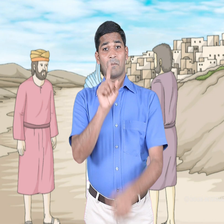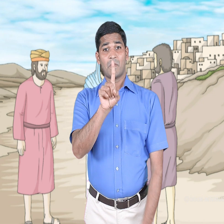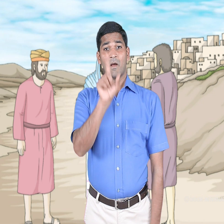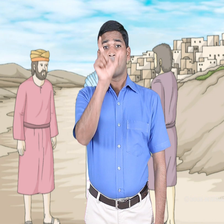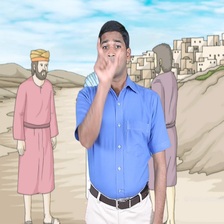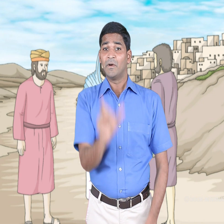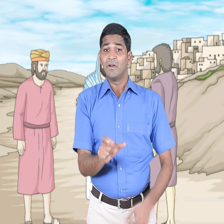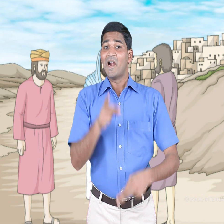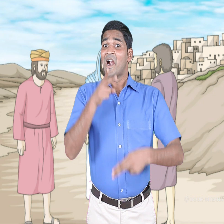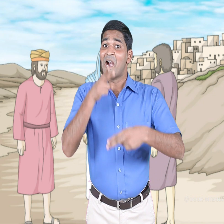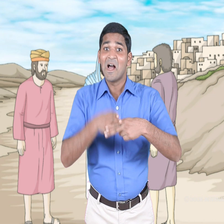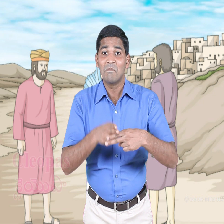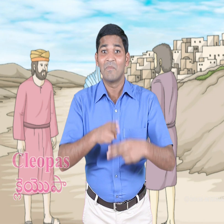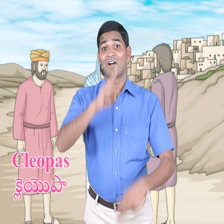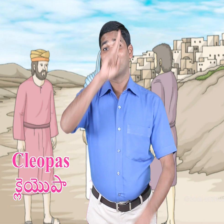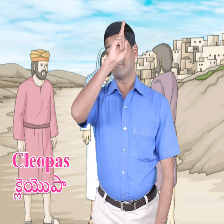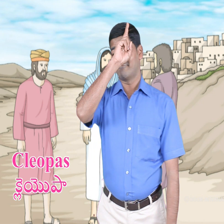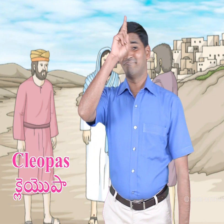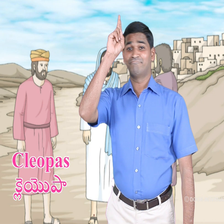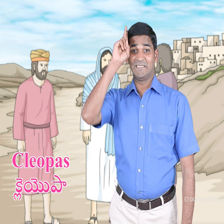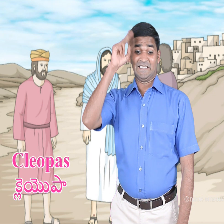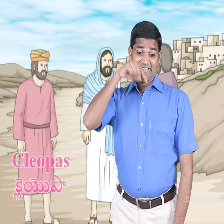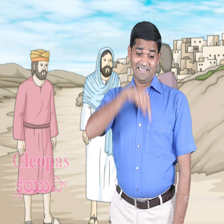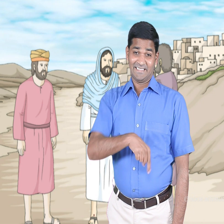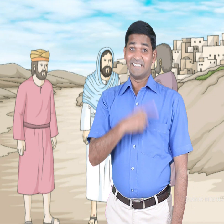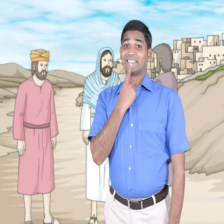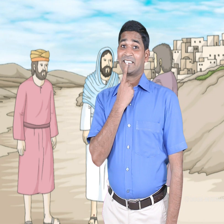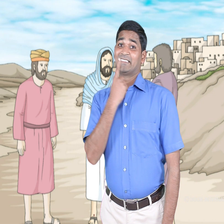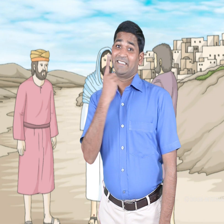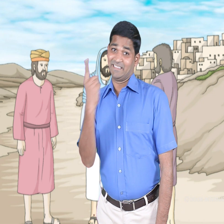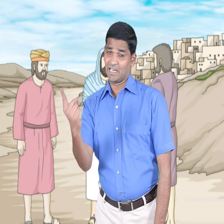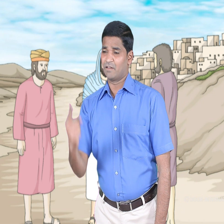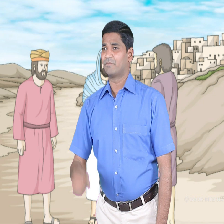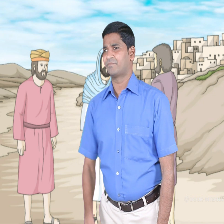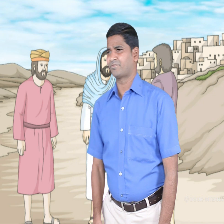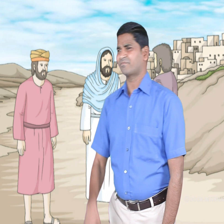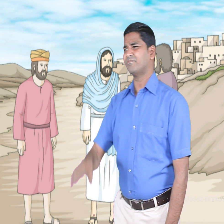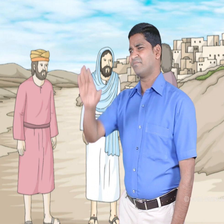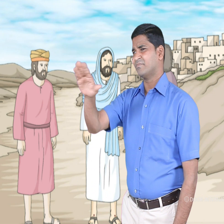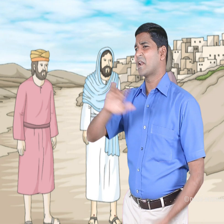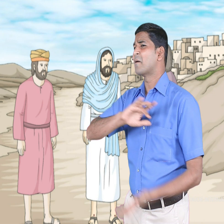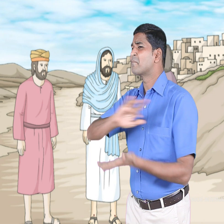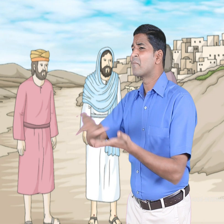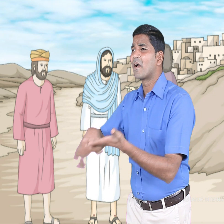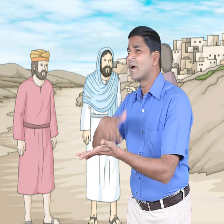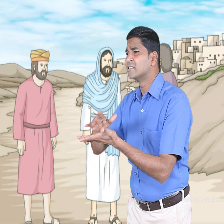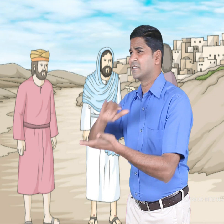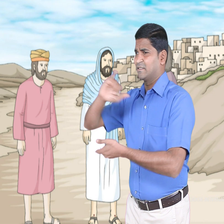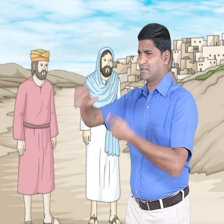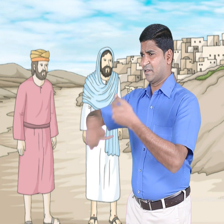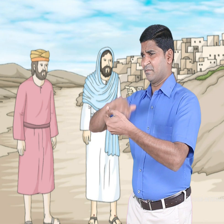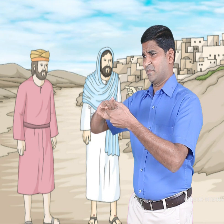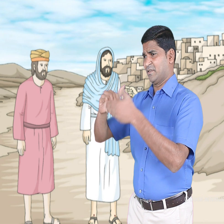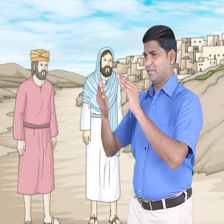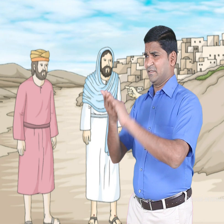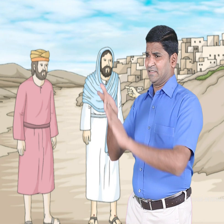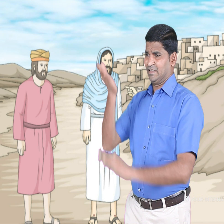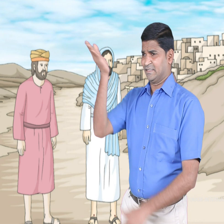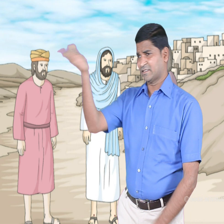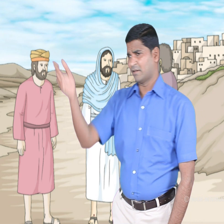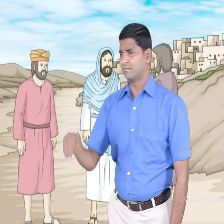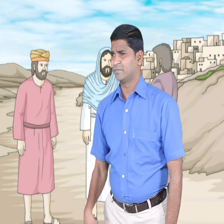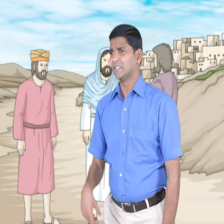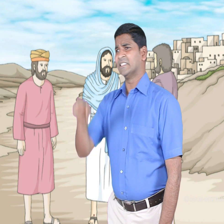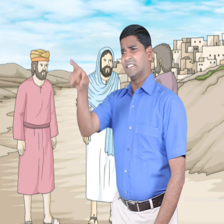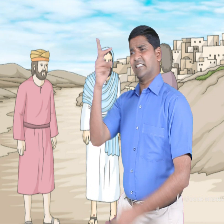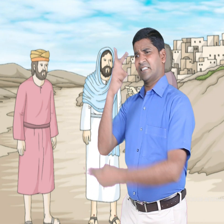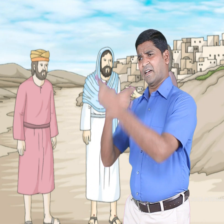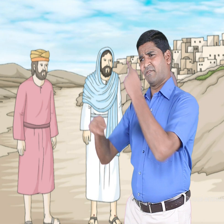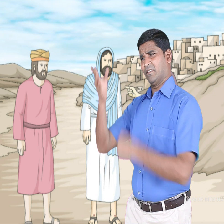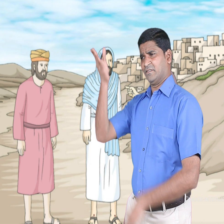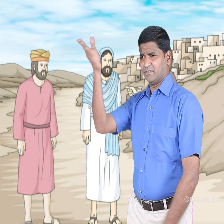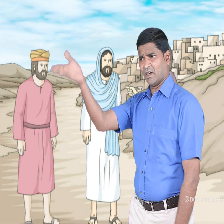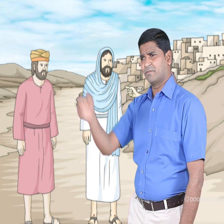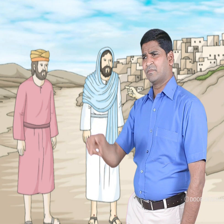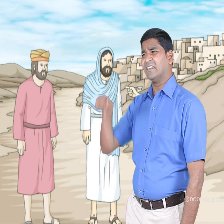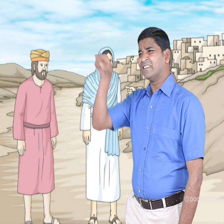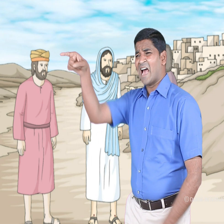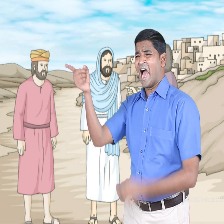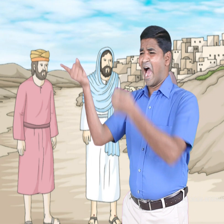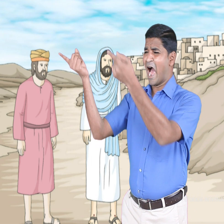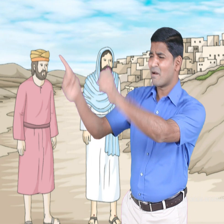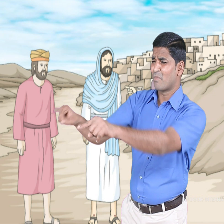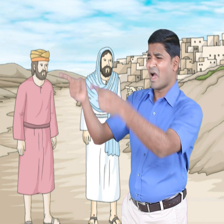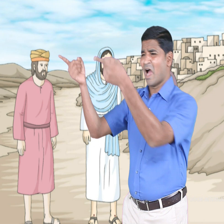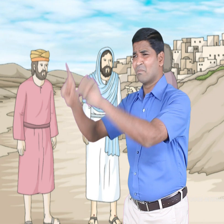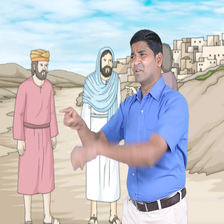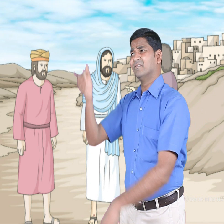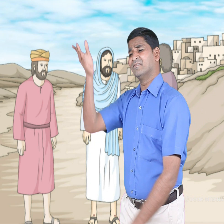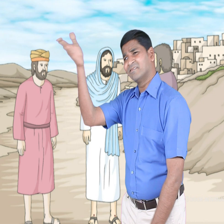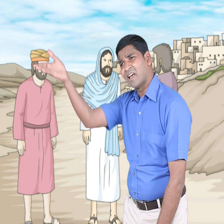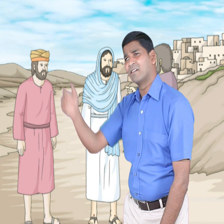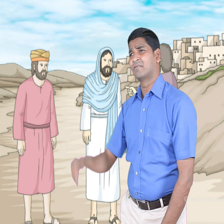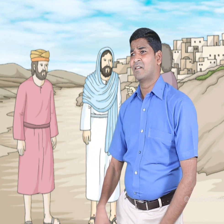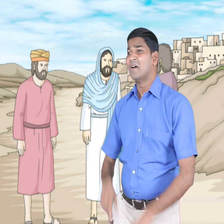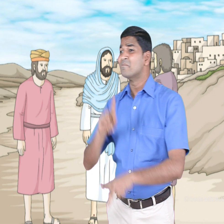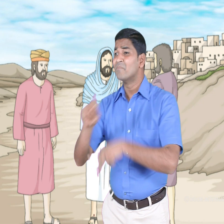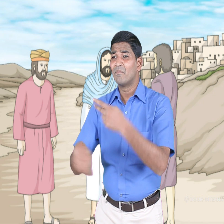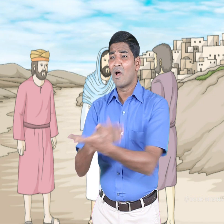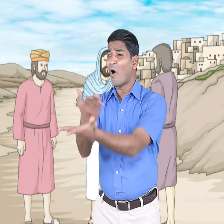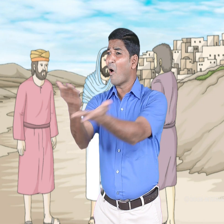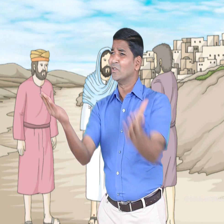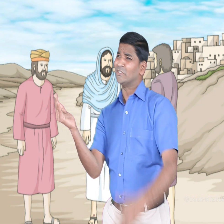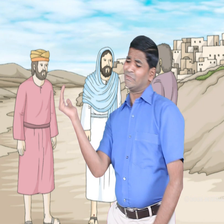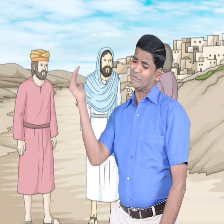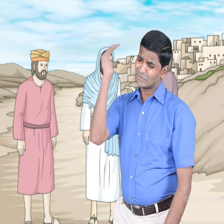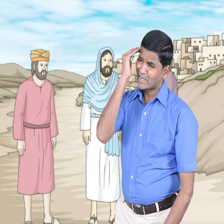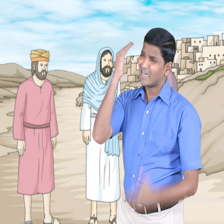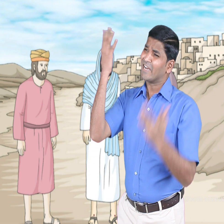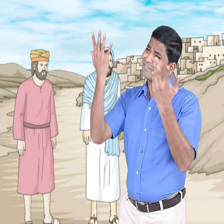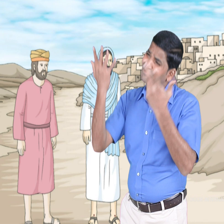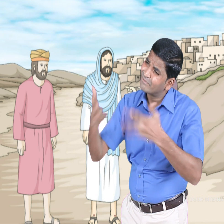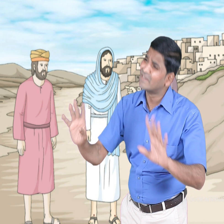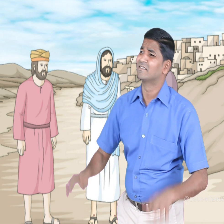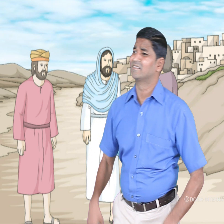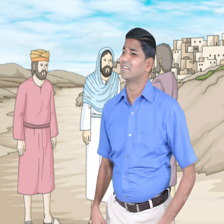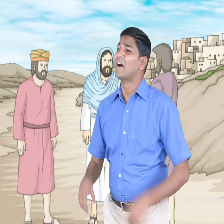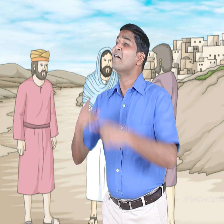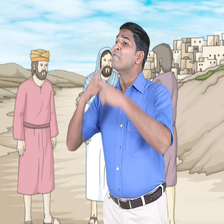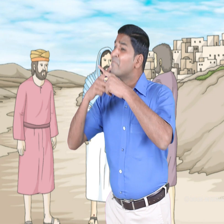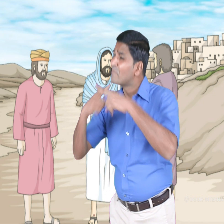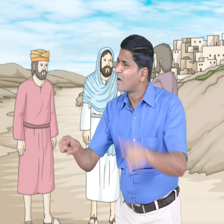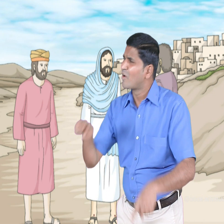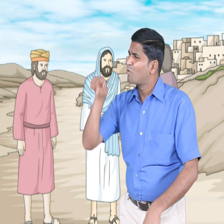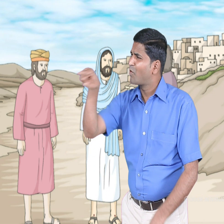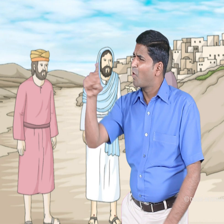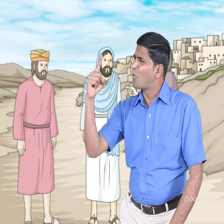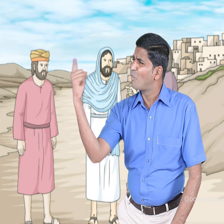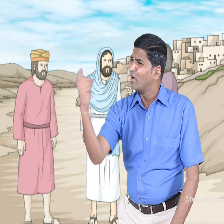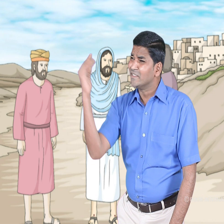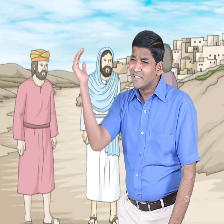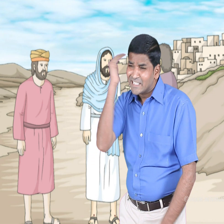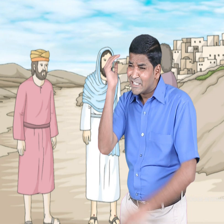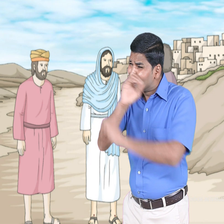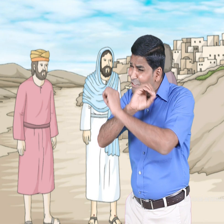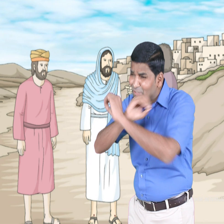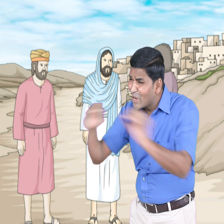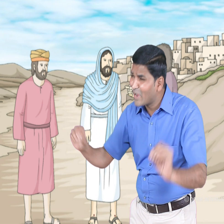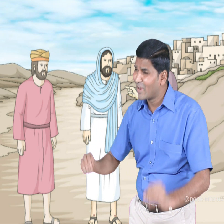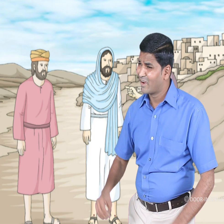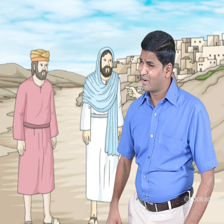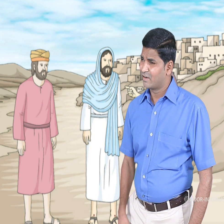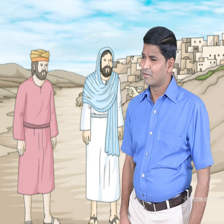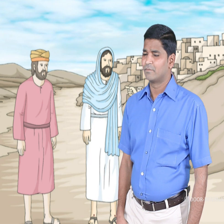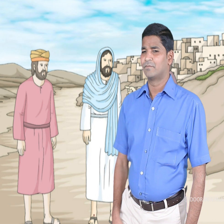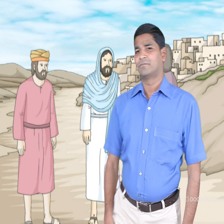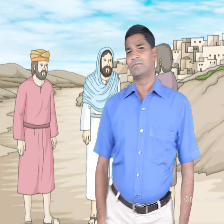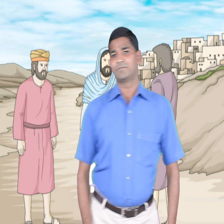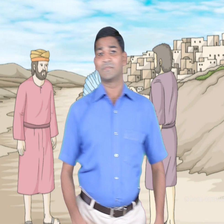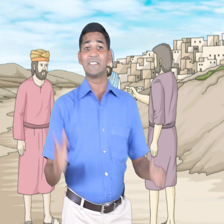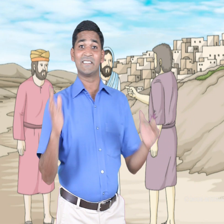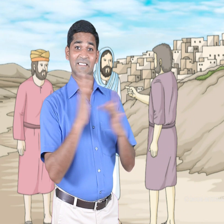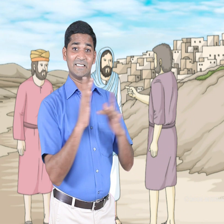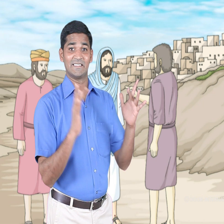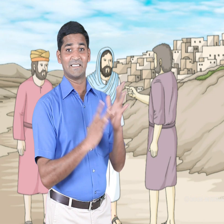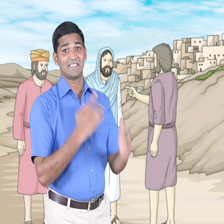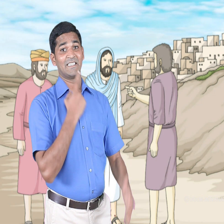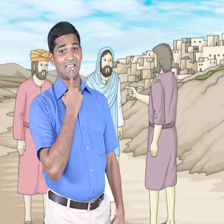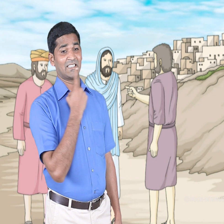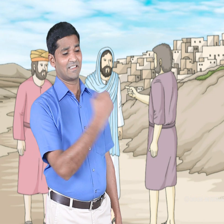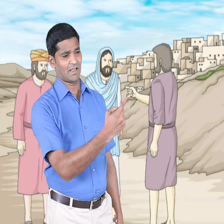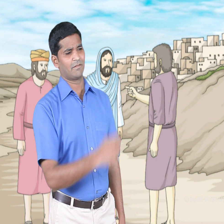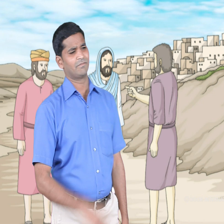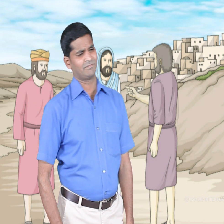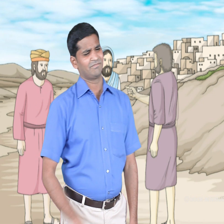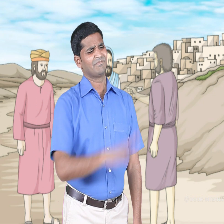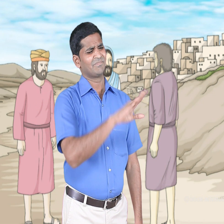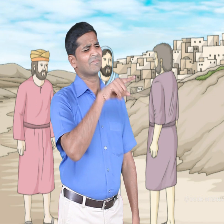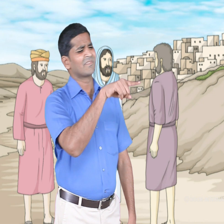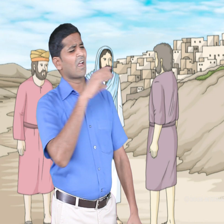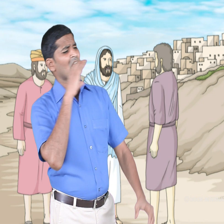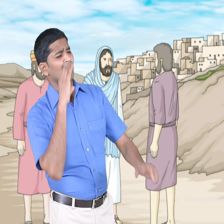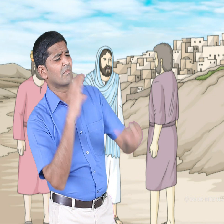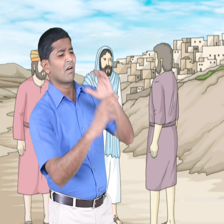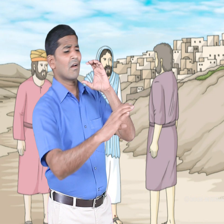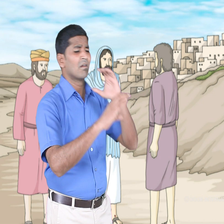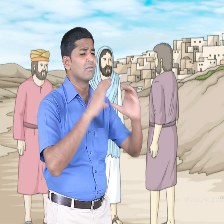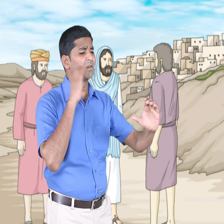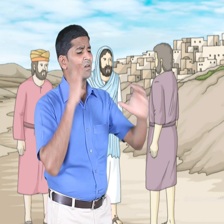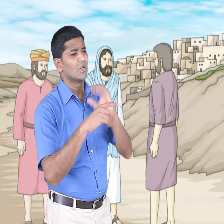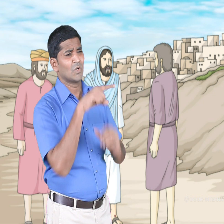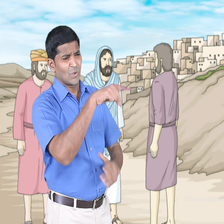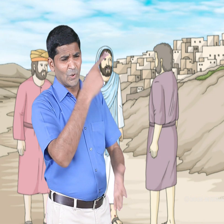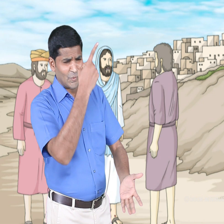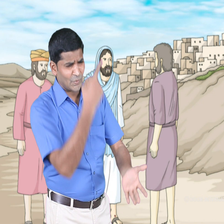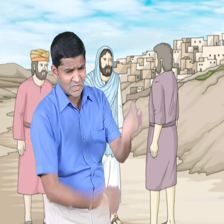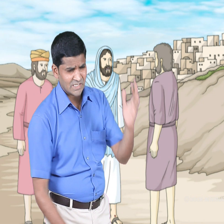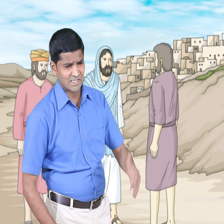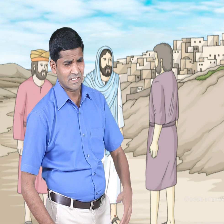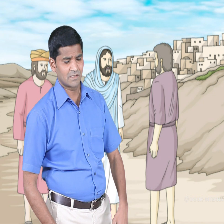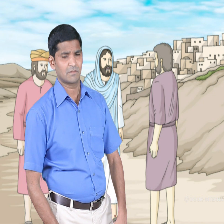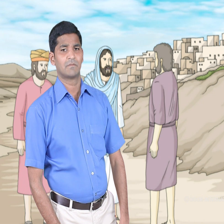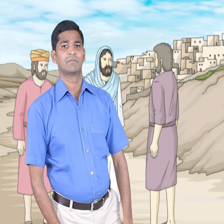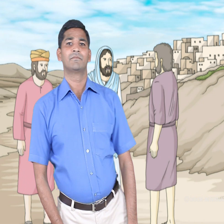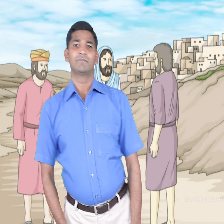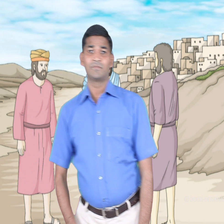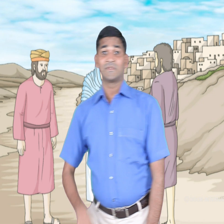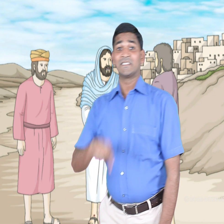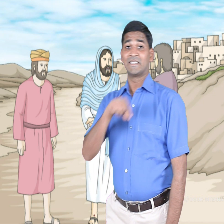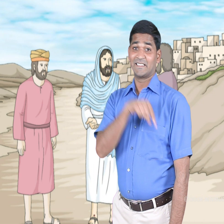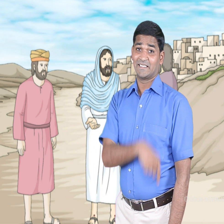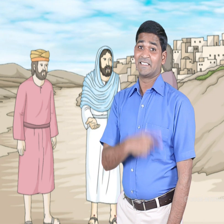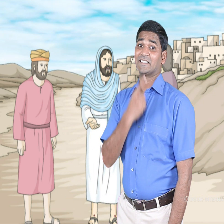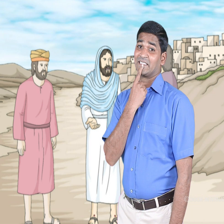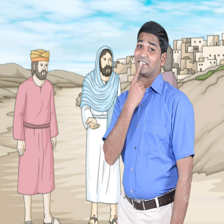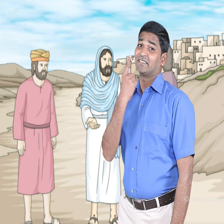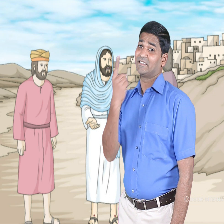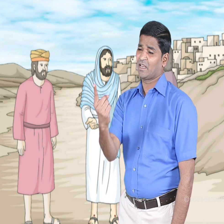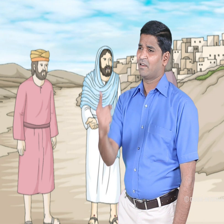One of them, named Cleopas, asked Him, “Are You the only visitor to Jerusalem who does not know the things that have happened there in recent days?”